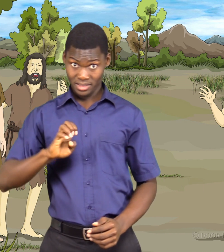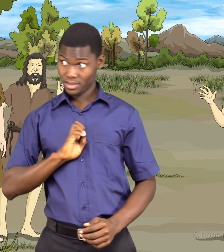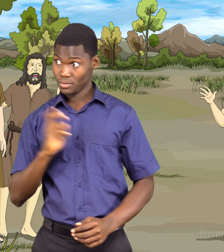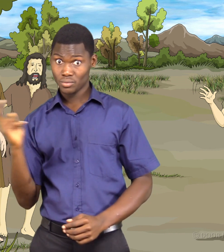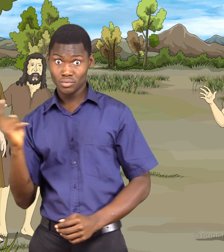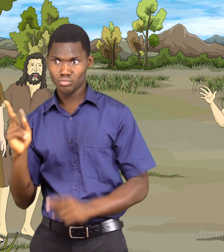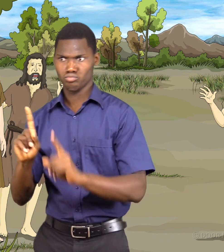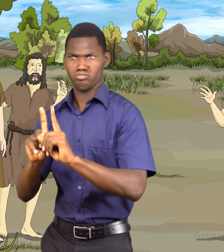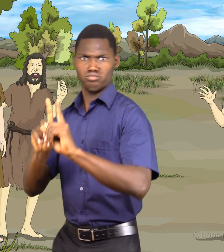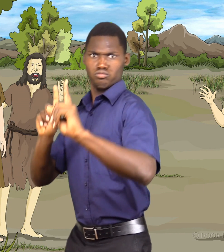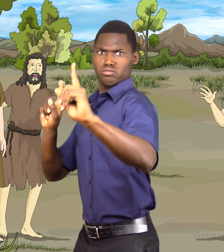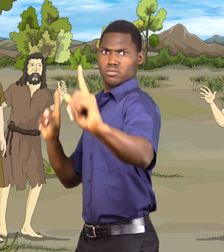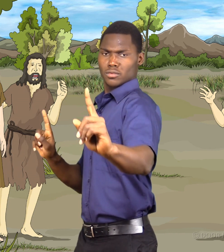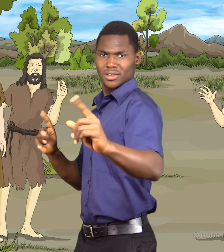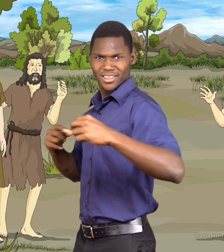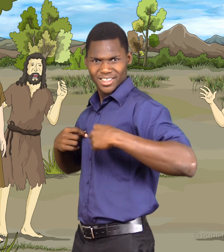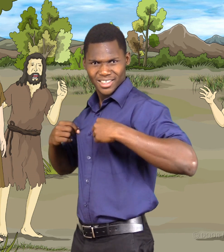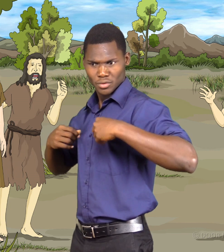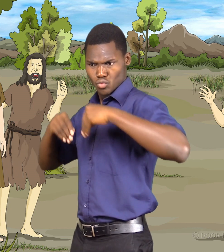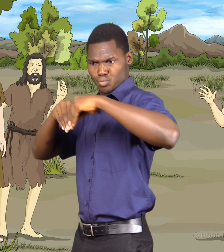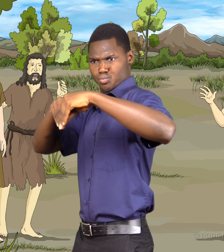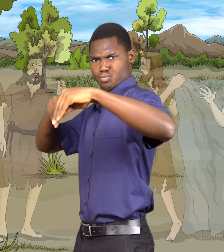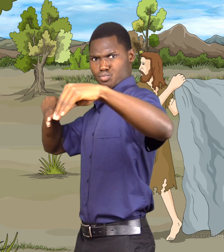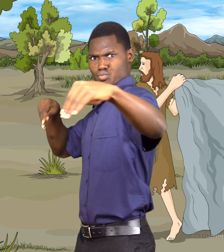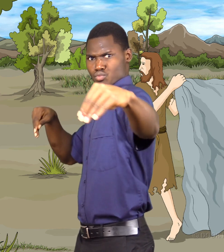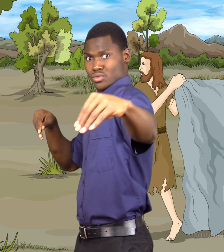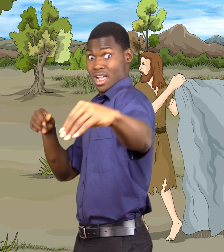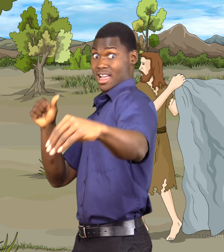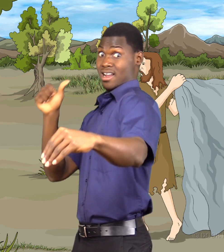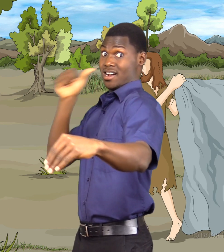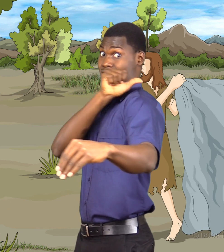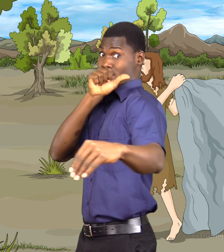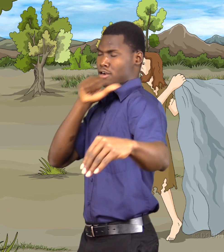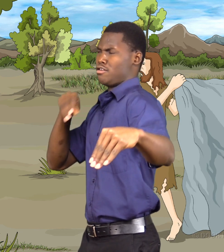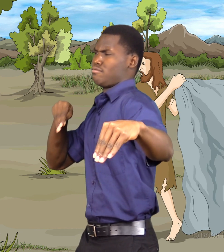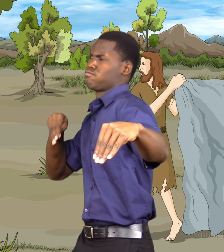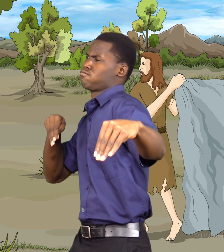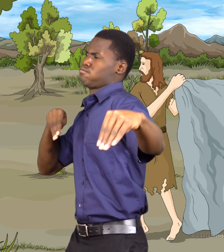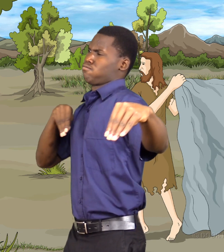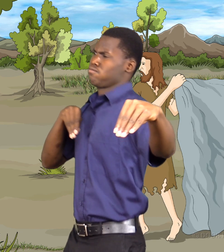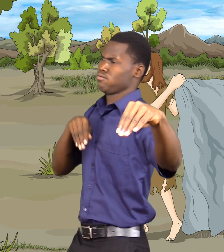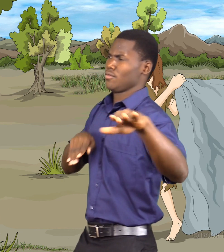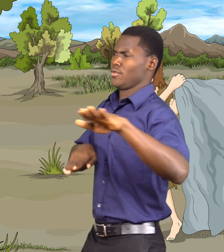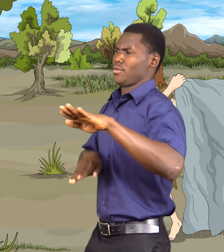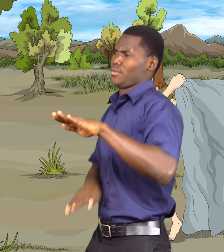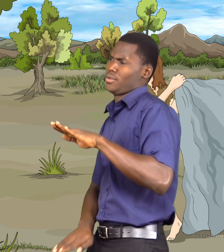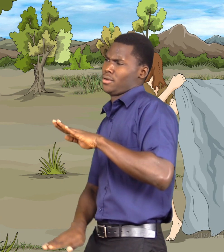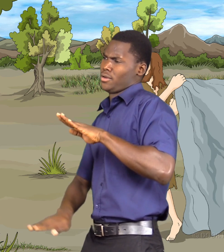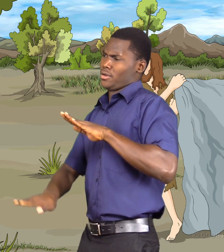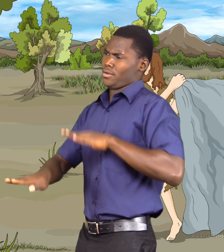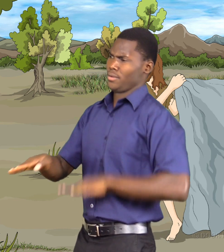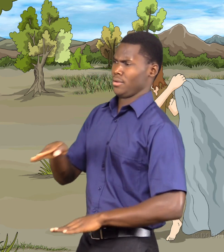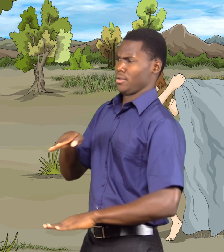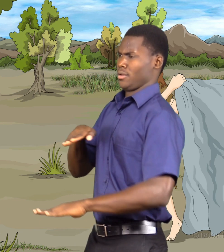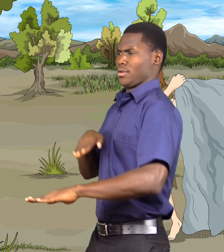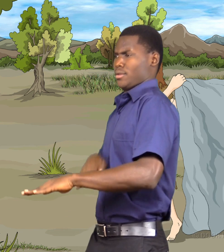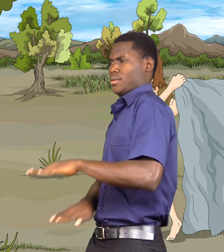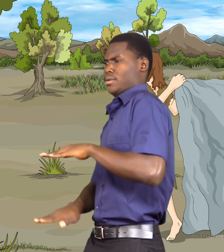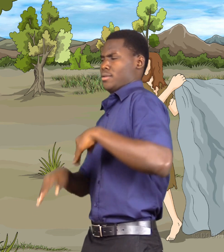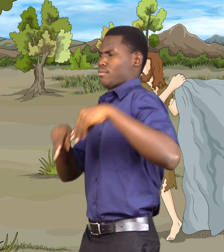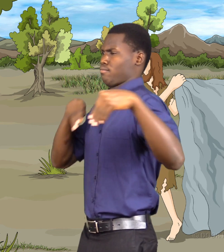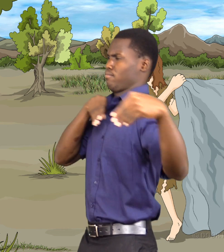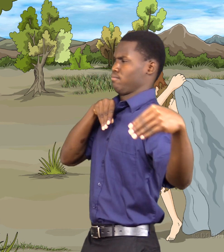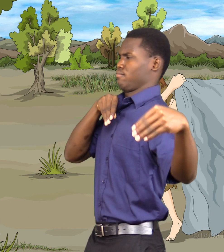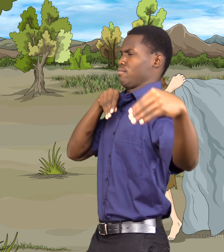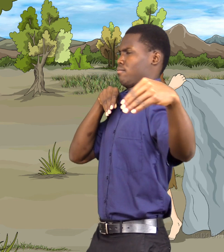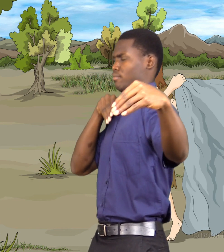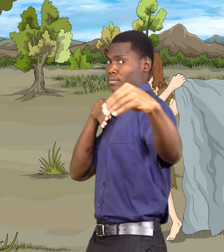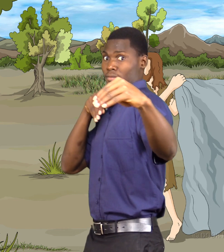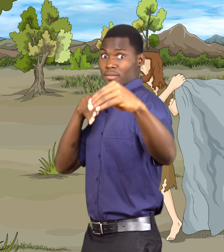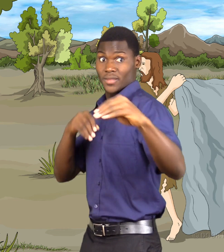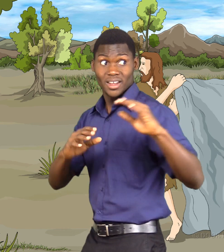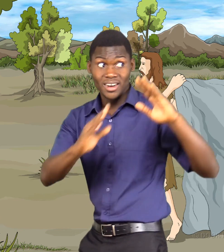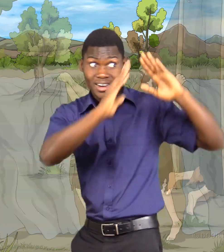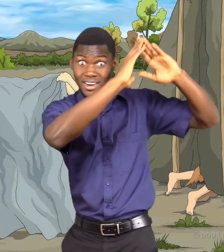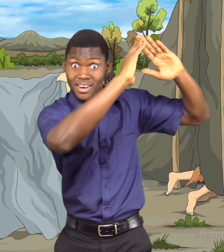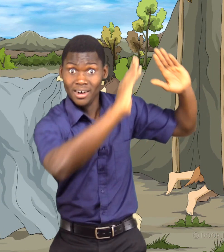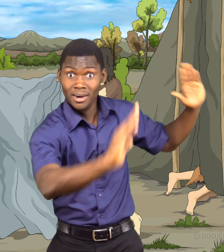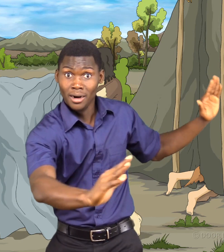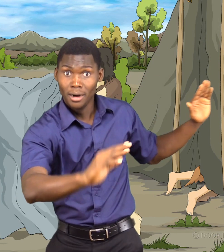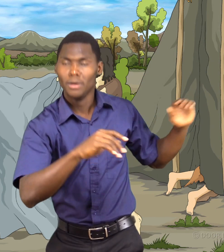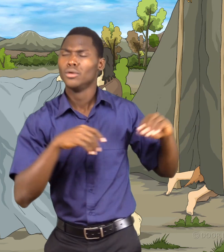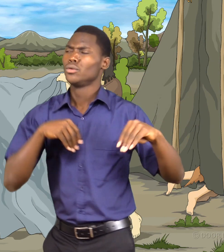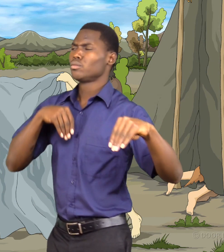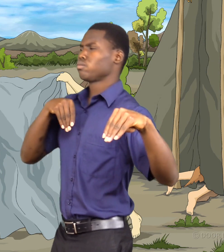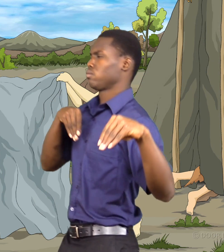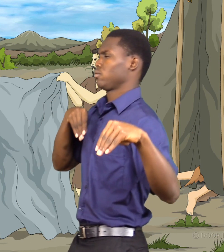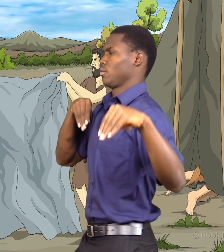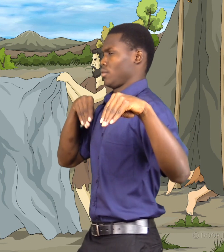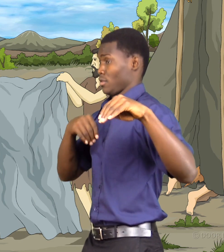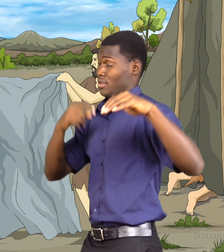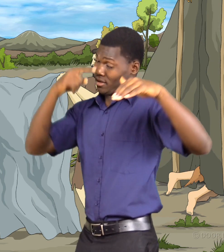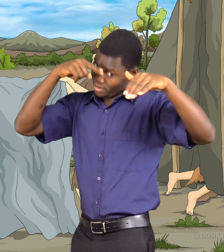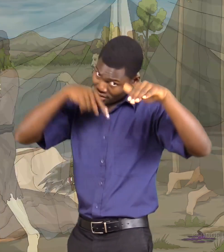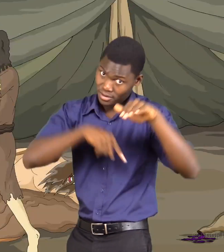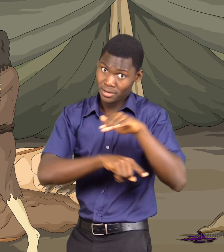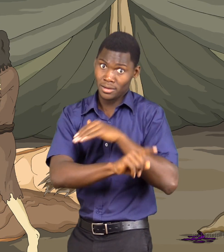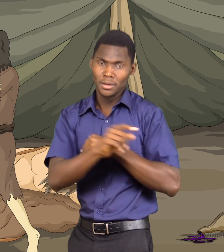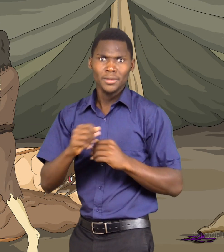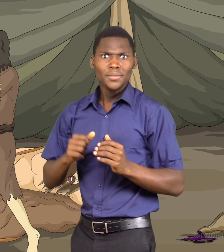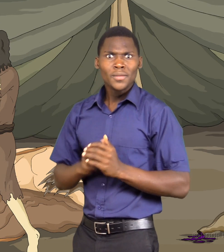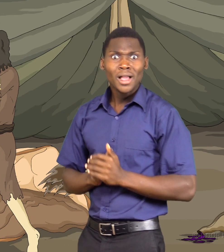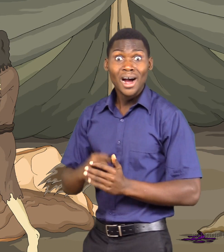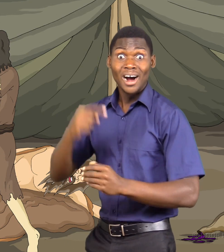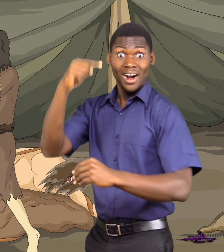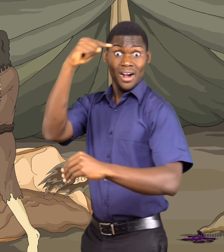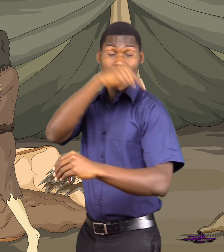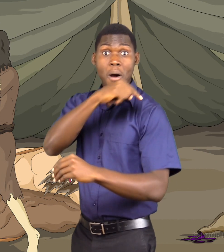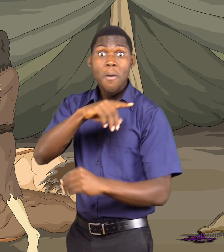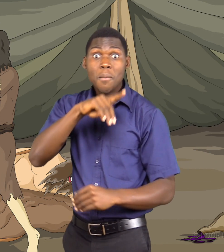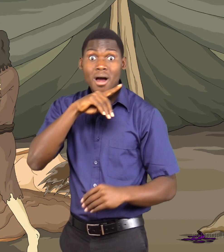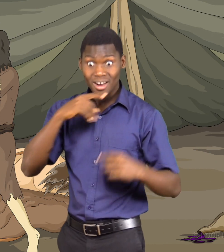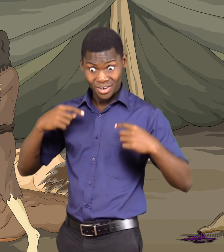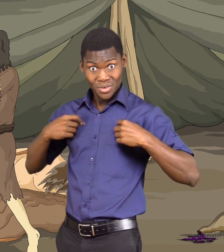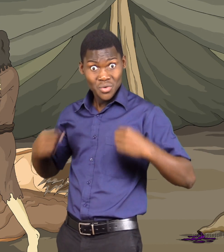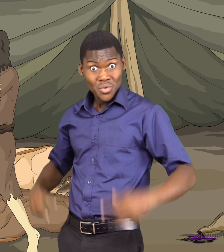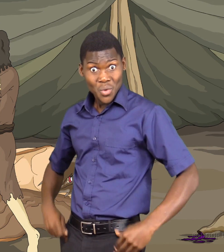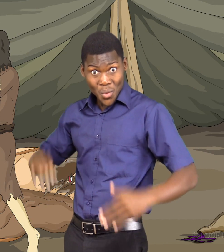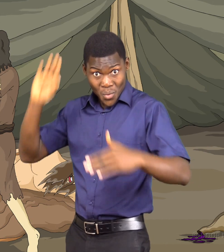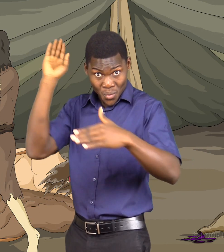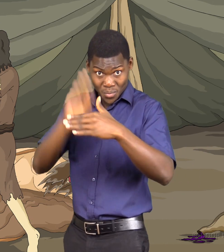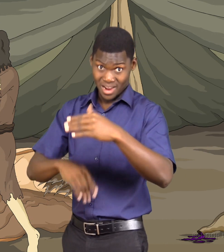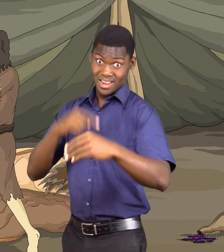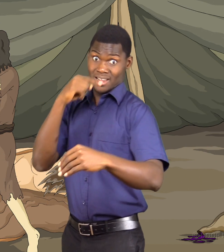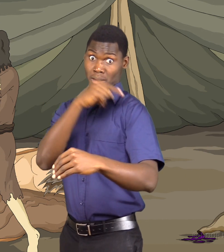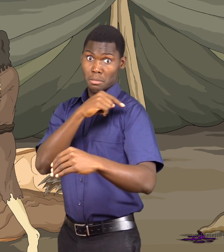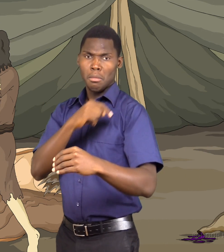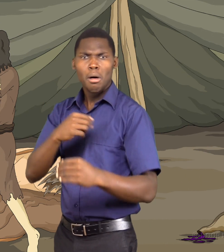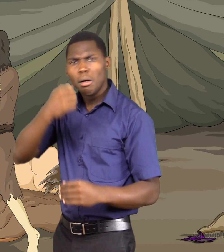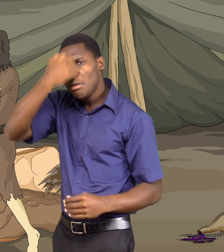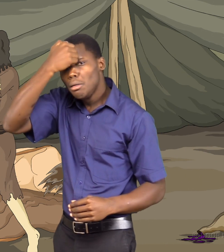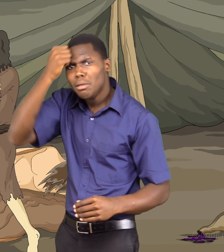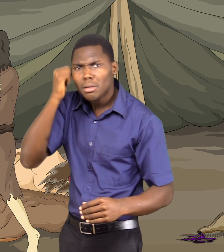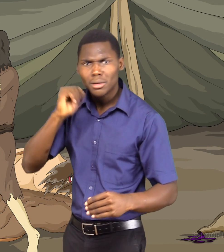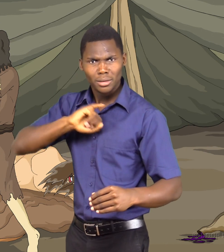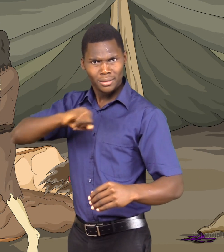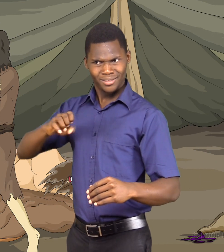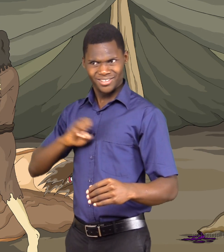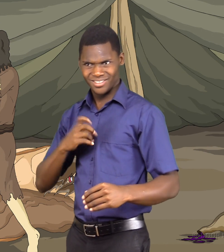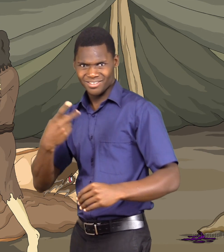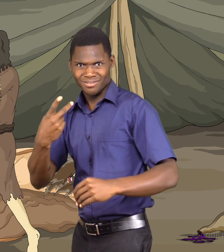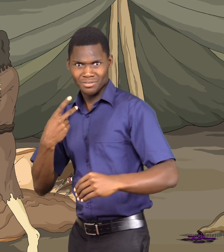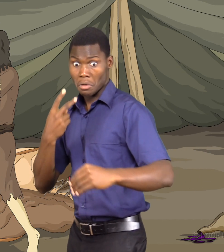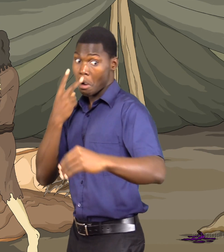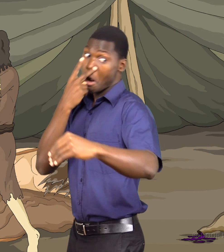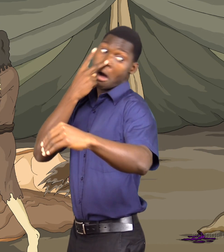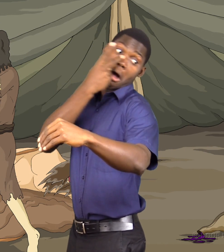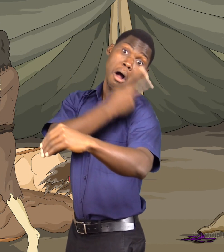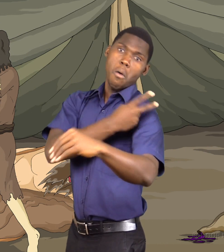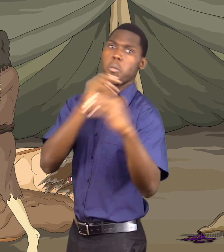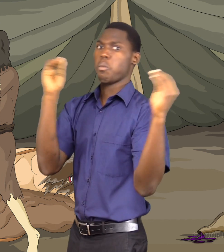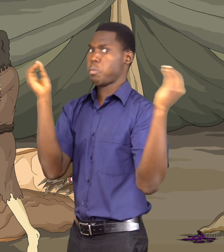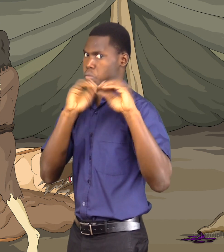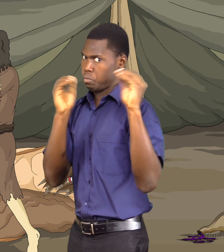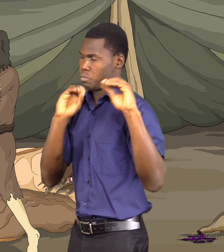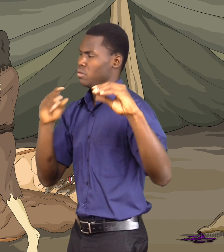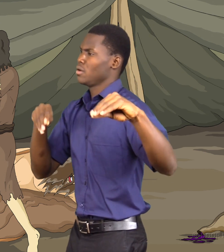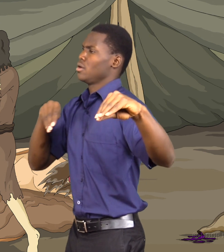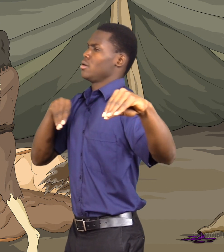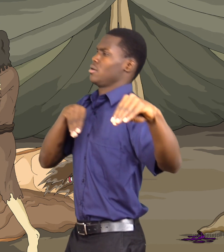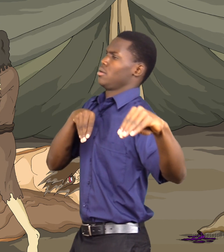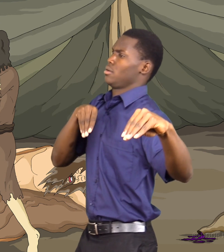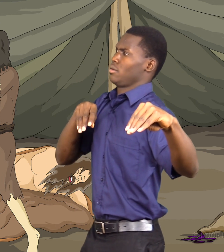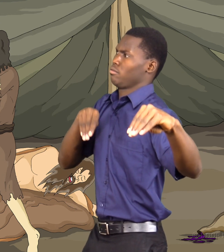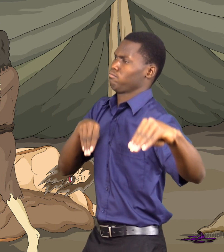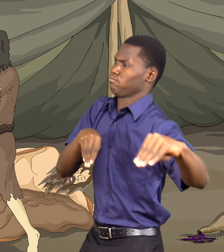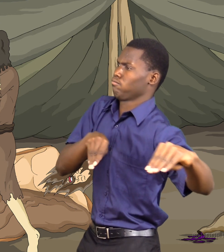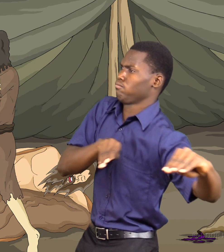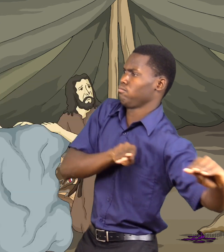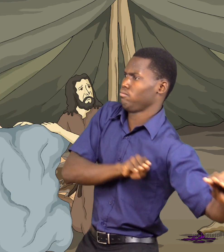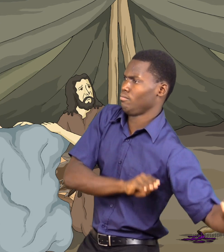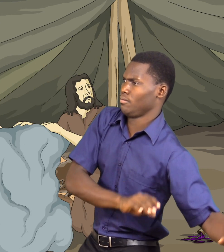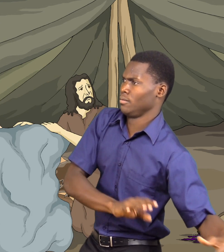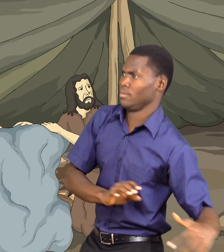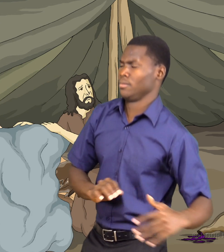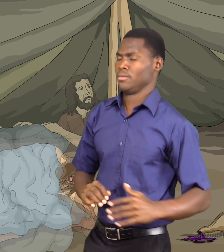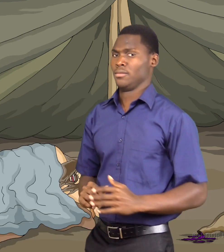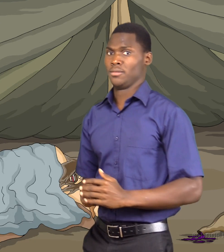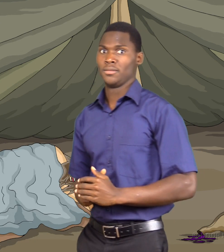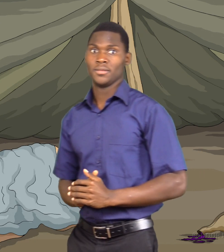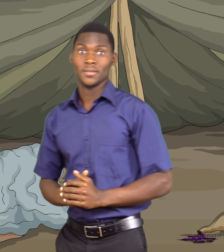Then Shem and Japheth took a garment and placed it across their shoulders, and walking backward, they covered their father’s nakedness.